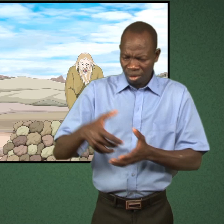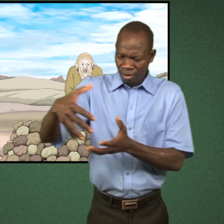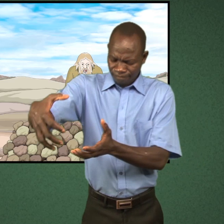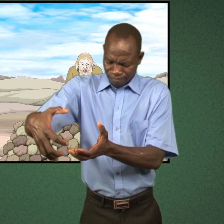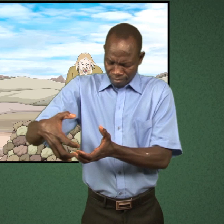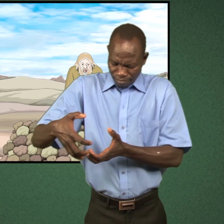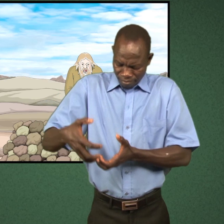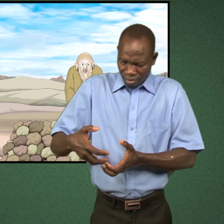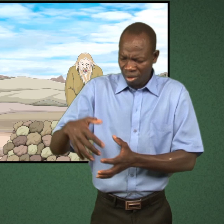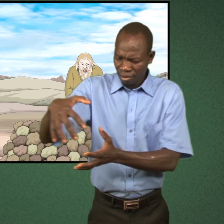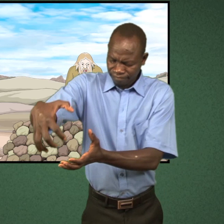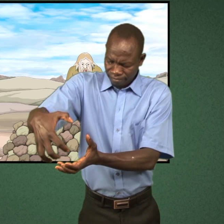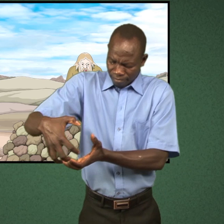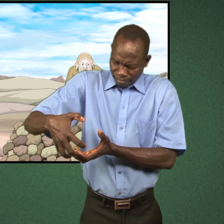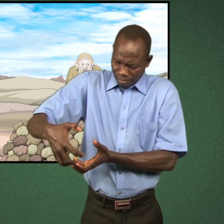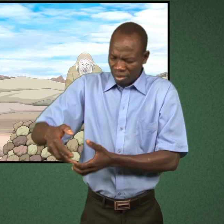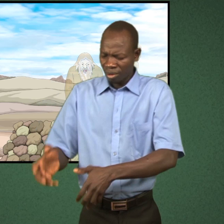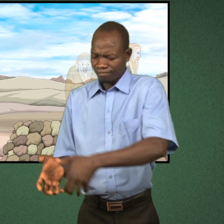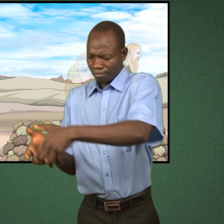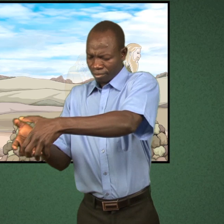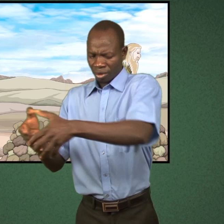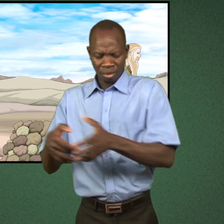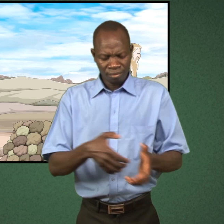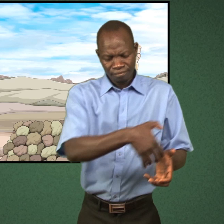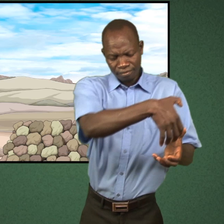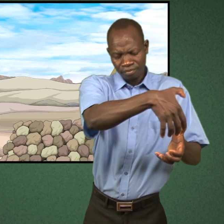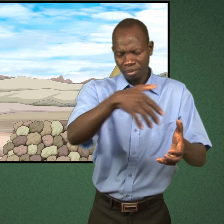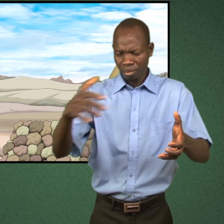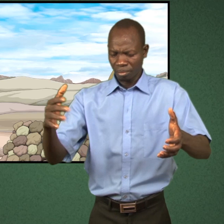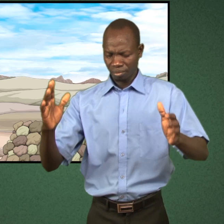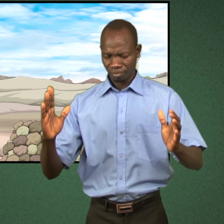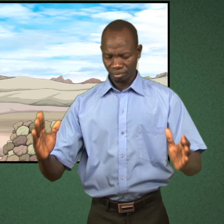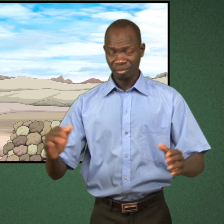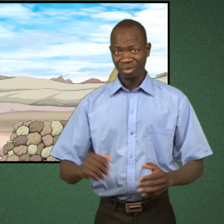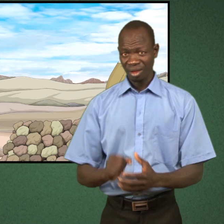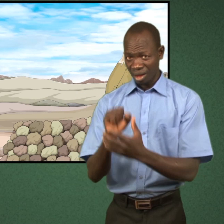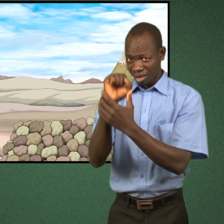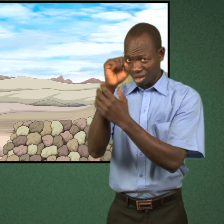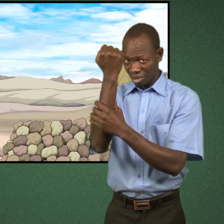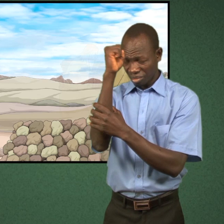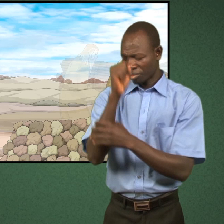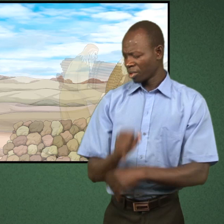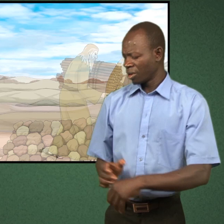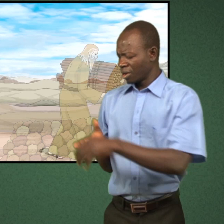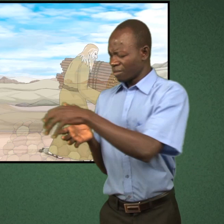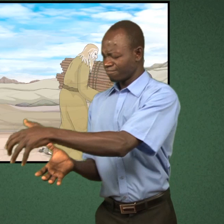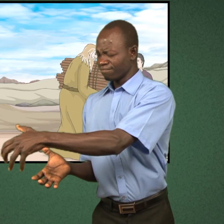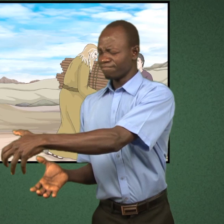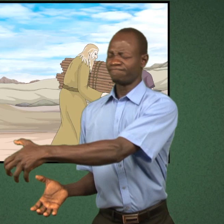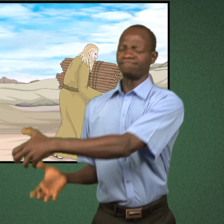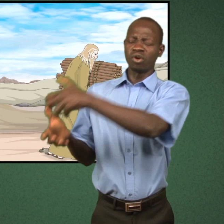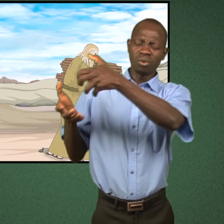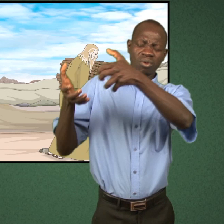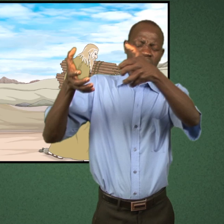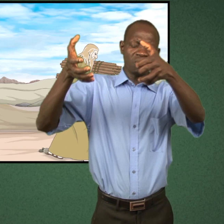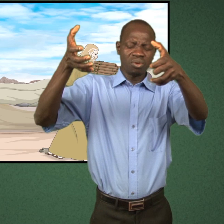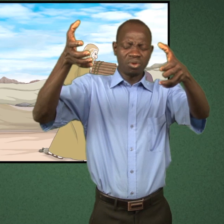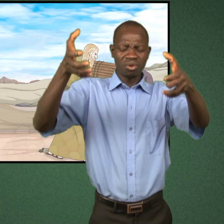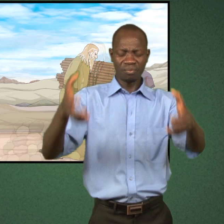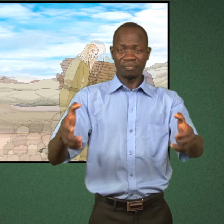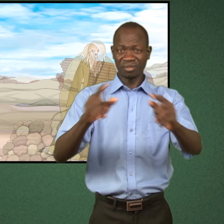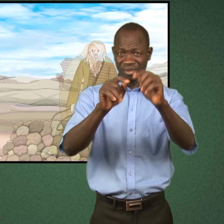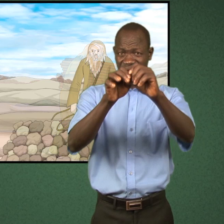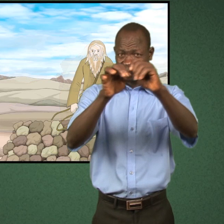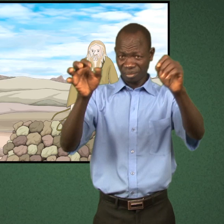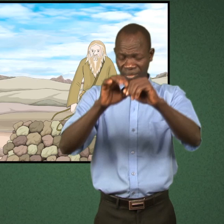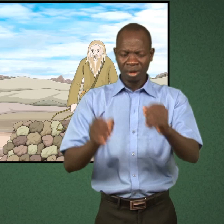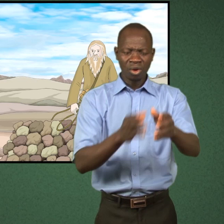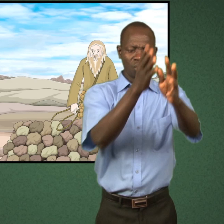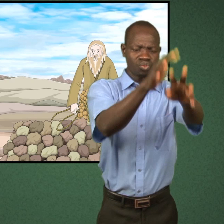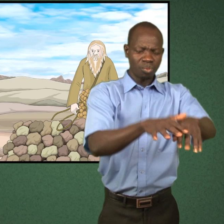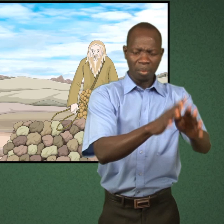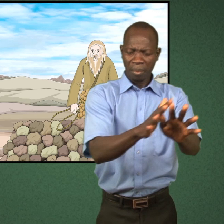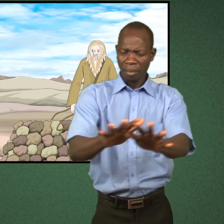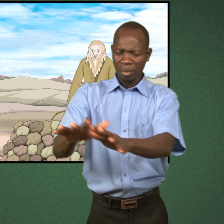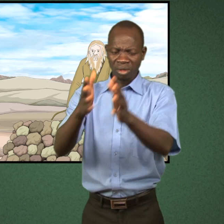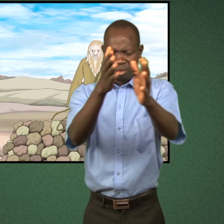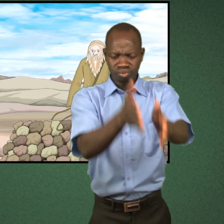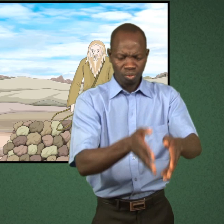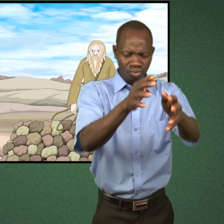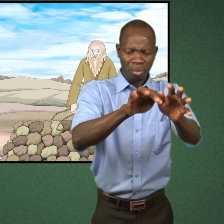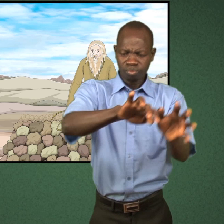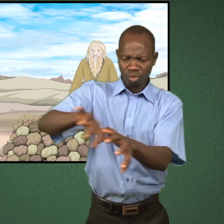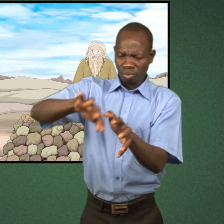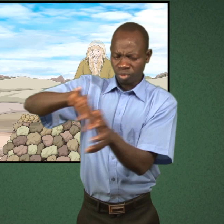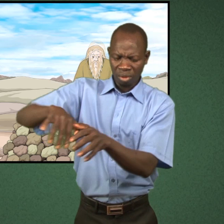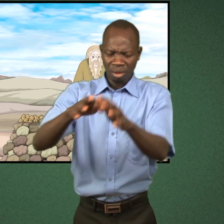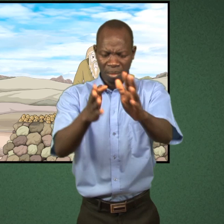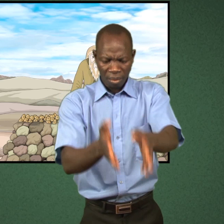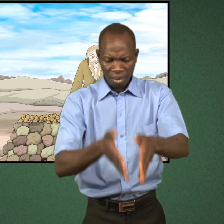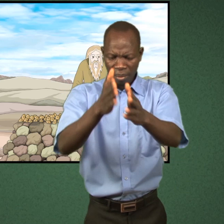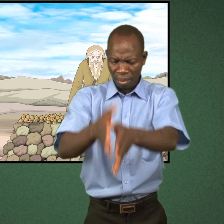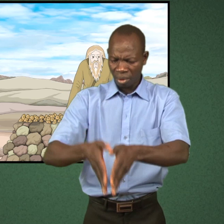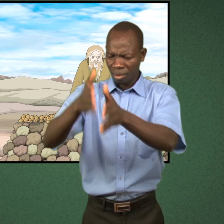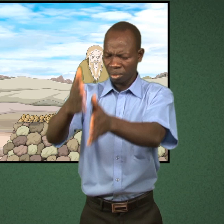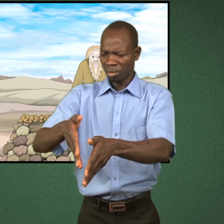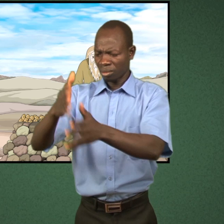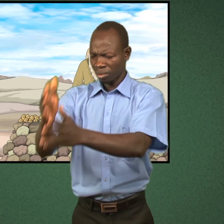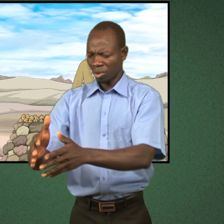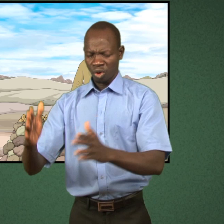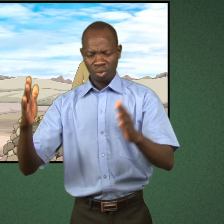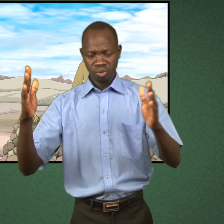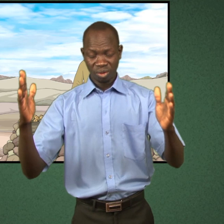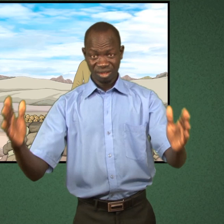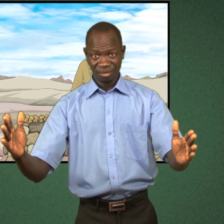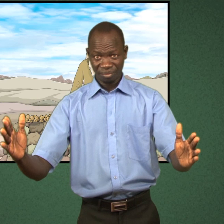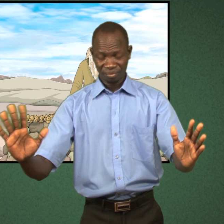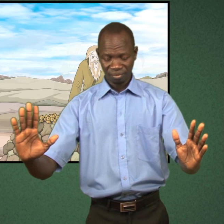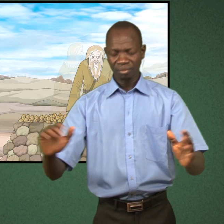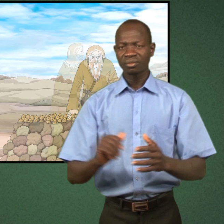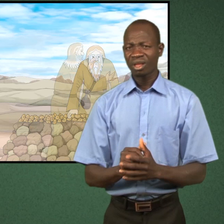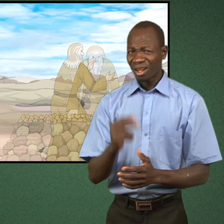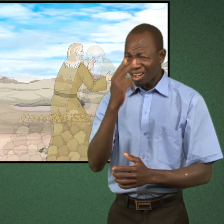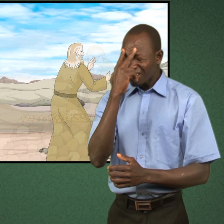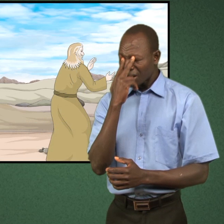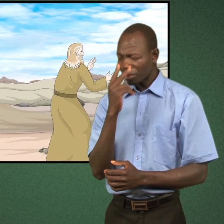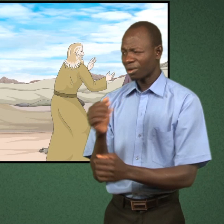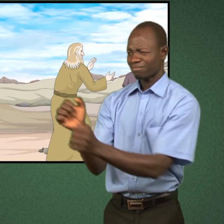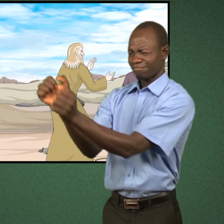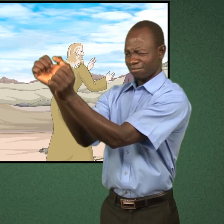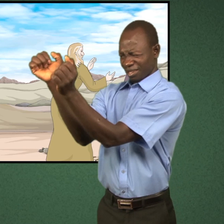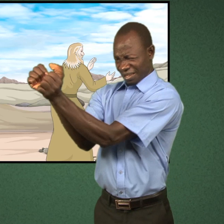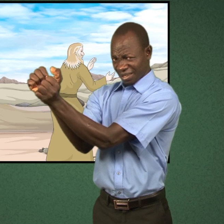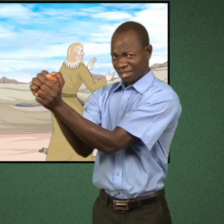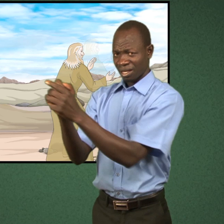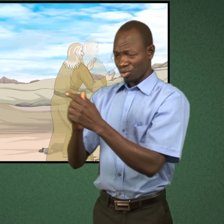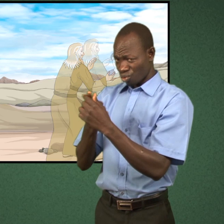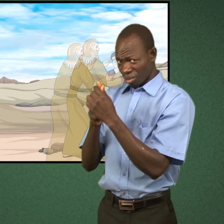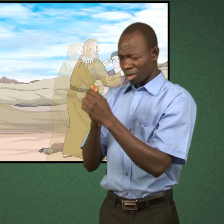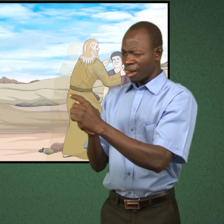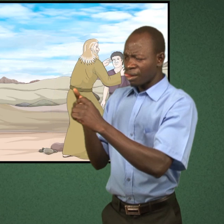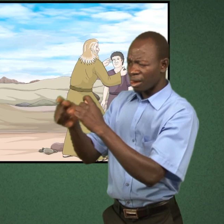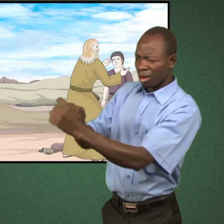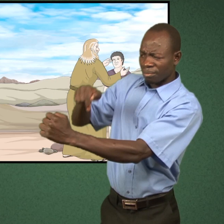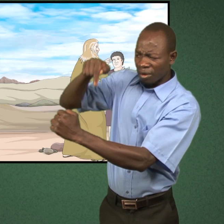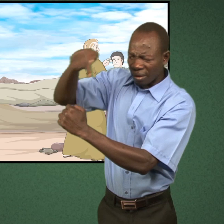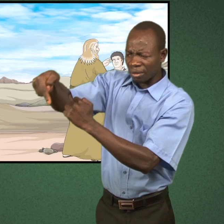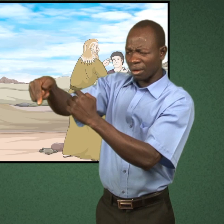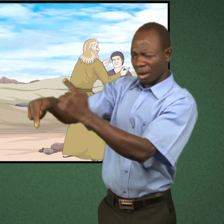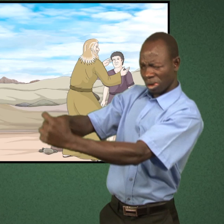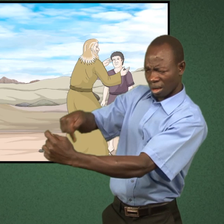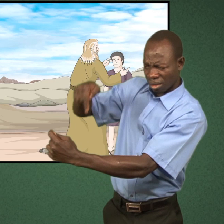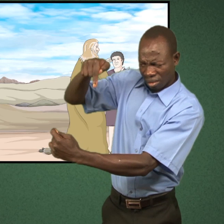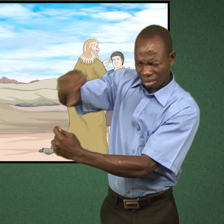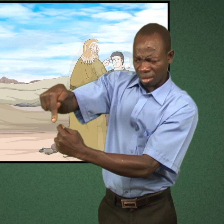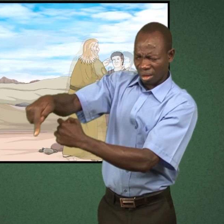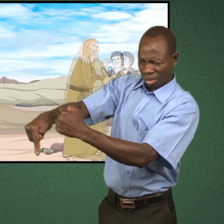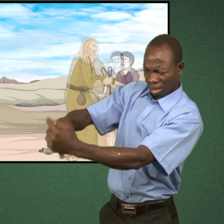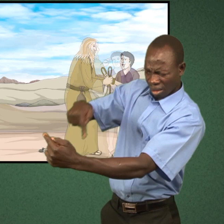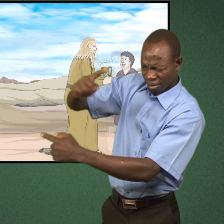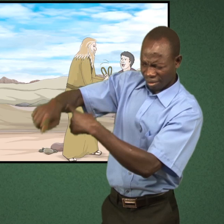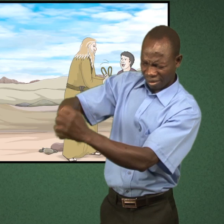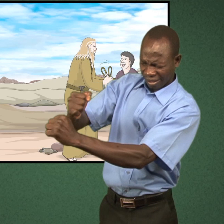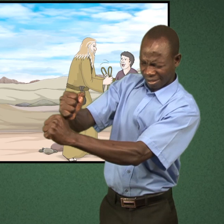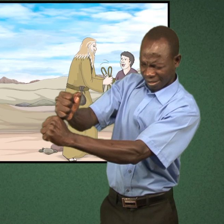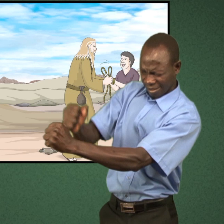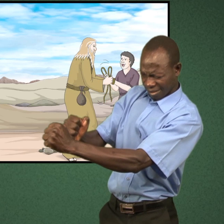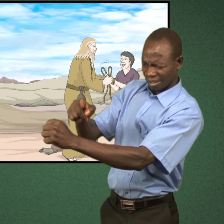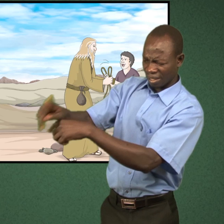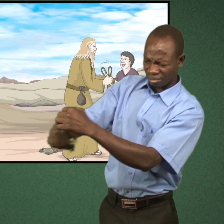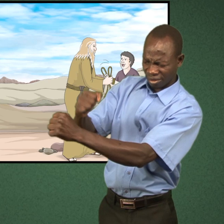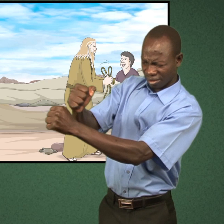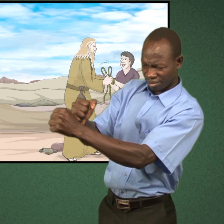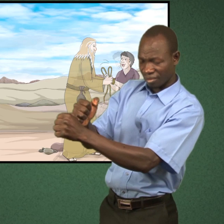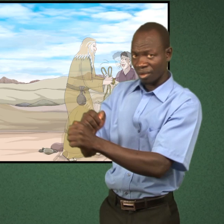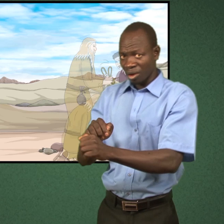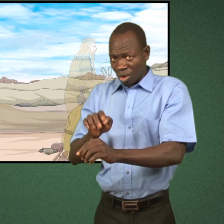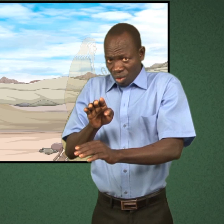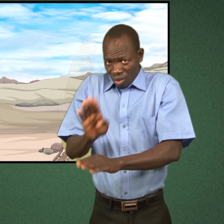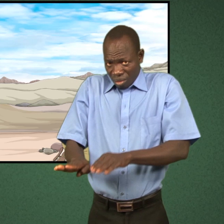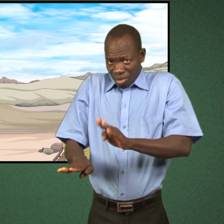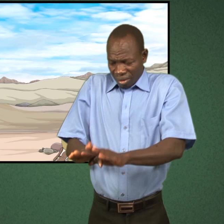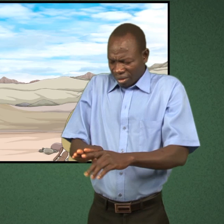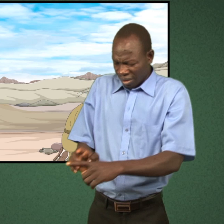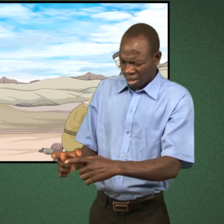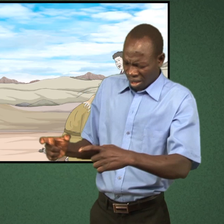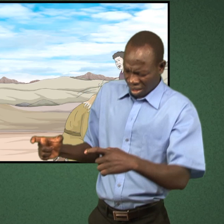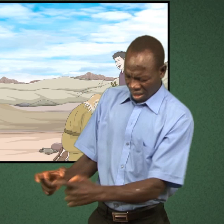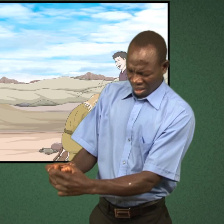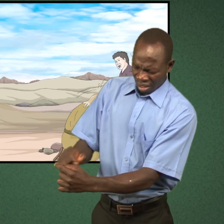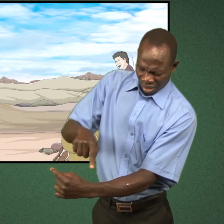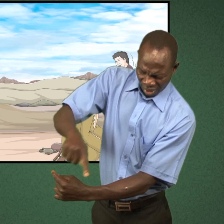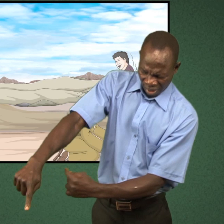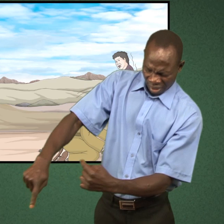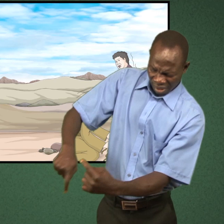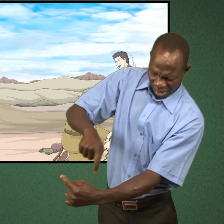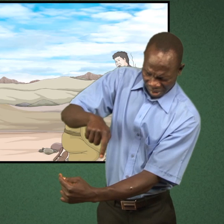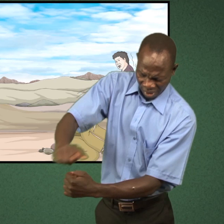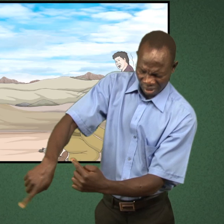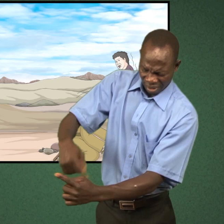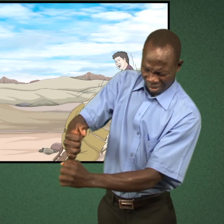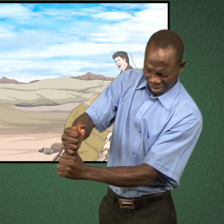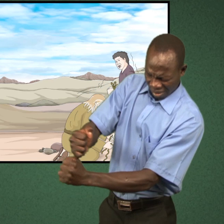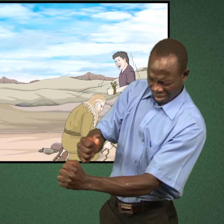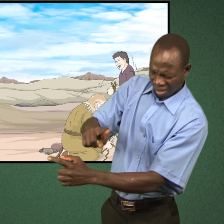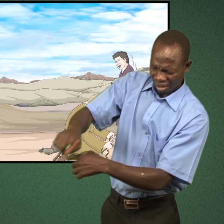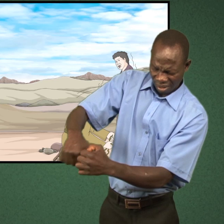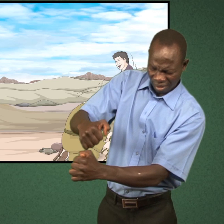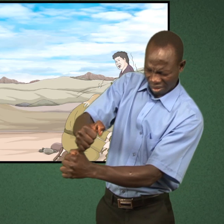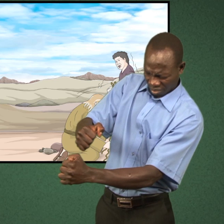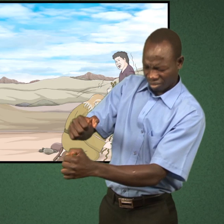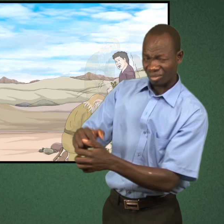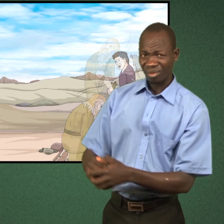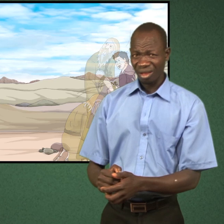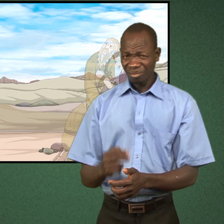He bound his son Isaac and placed him on the altar, atop the wood.